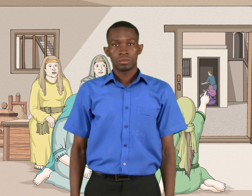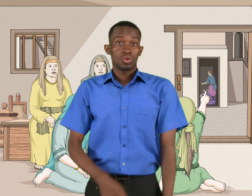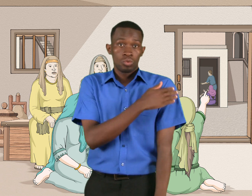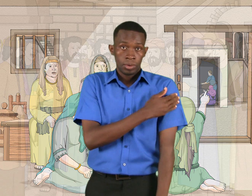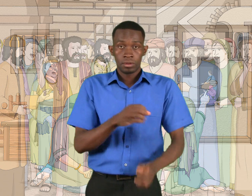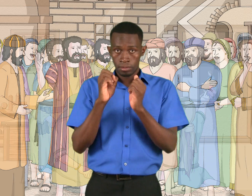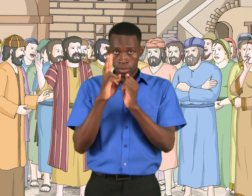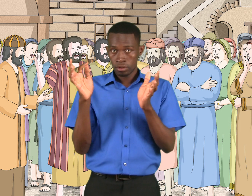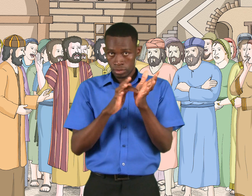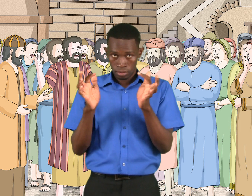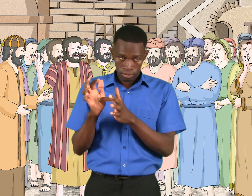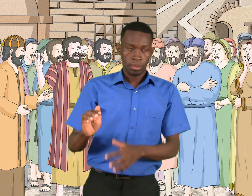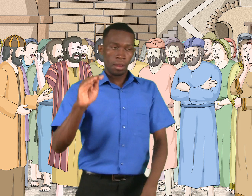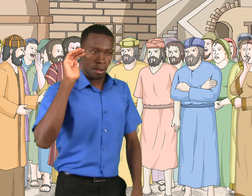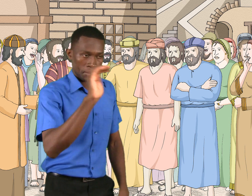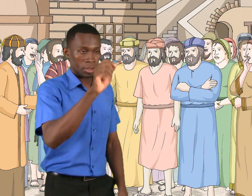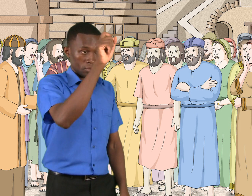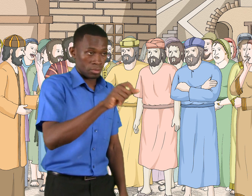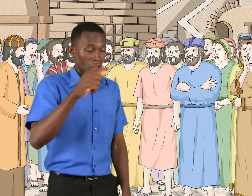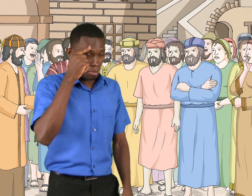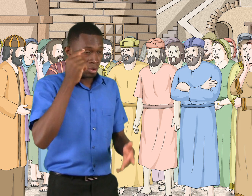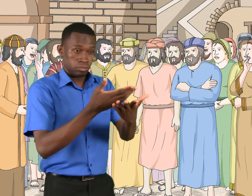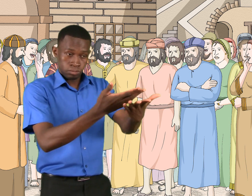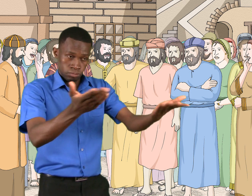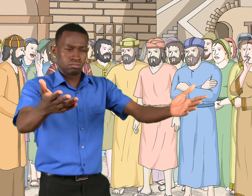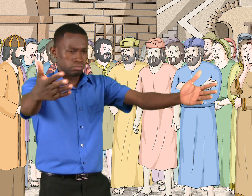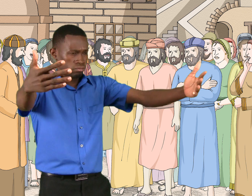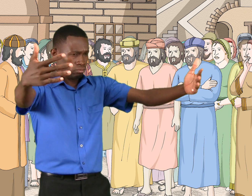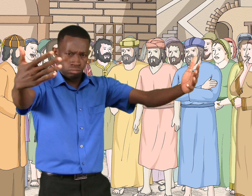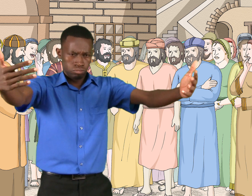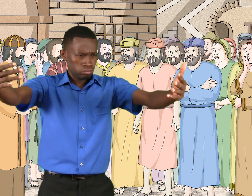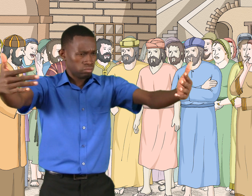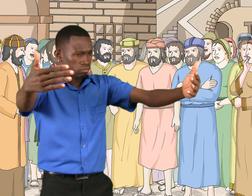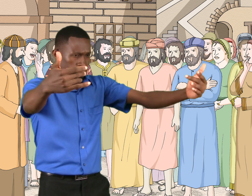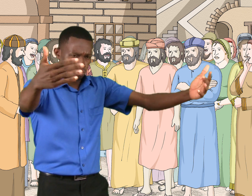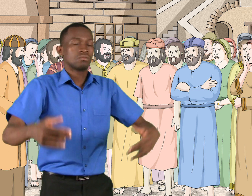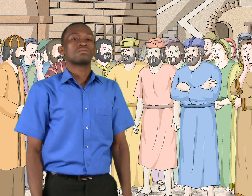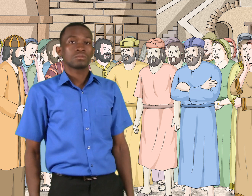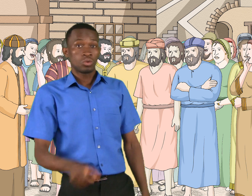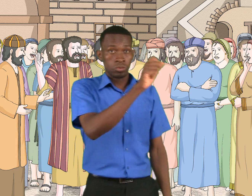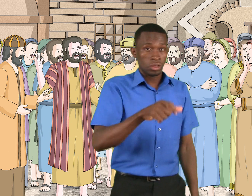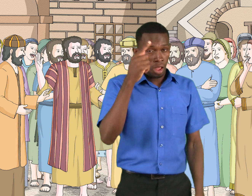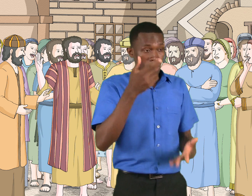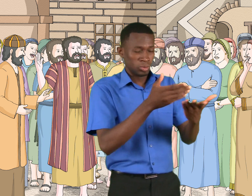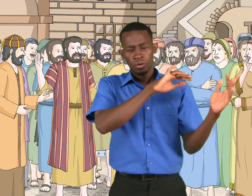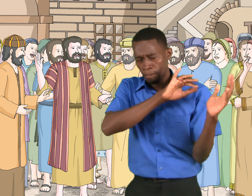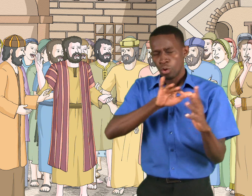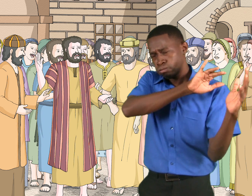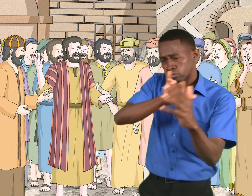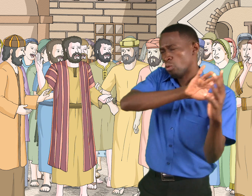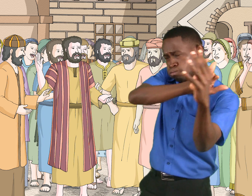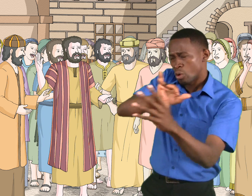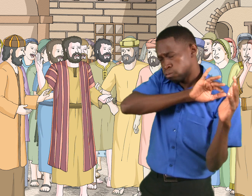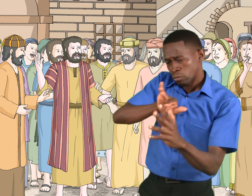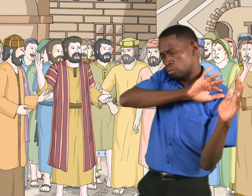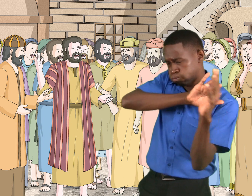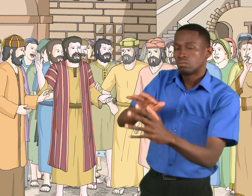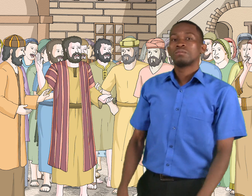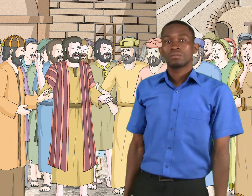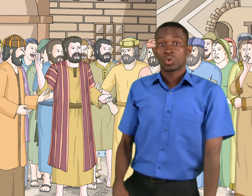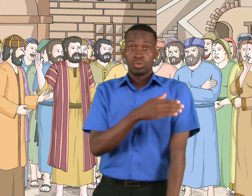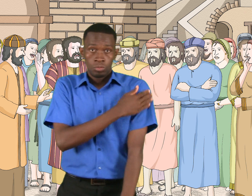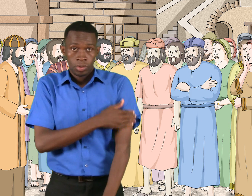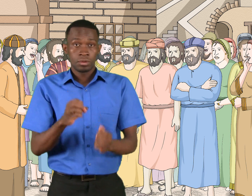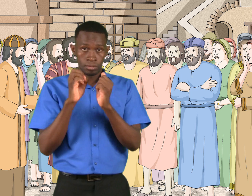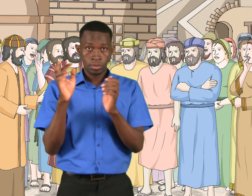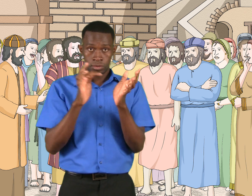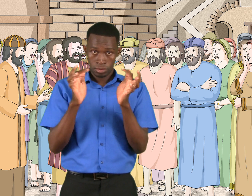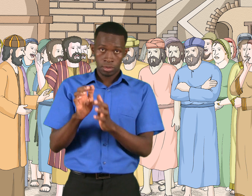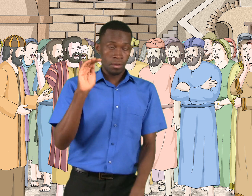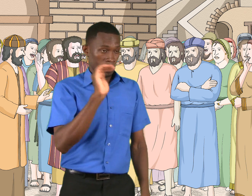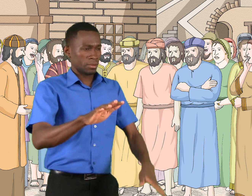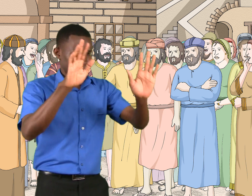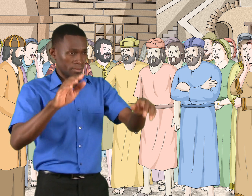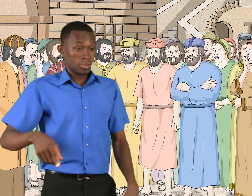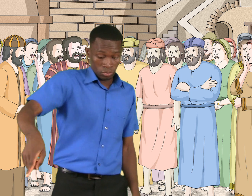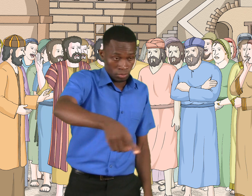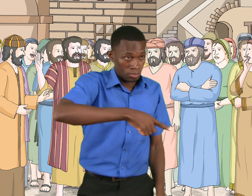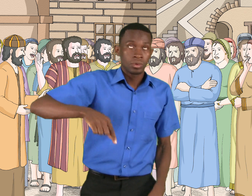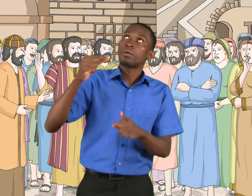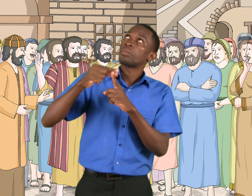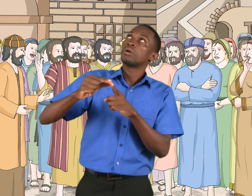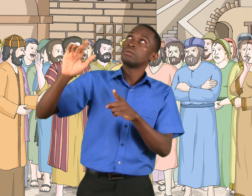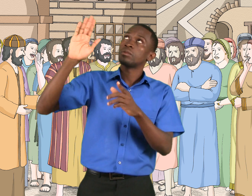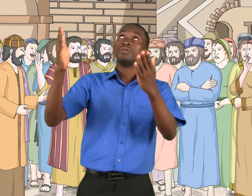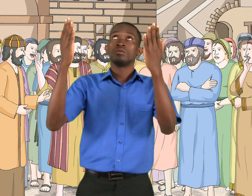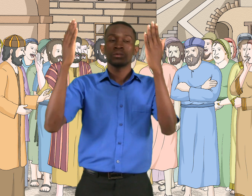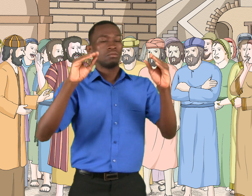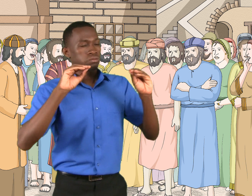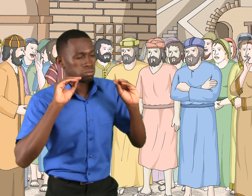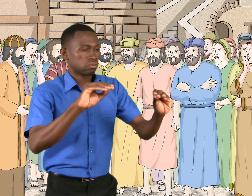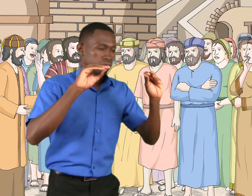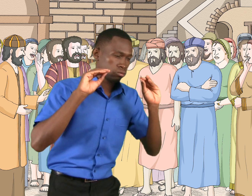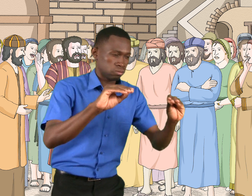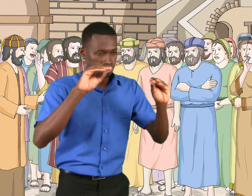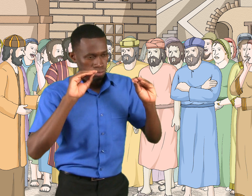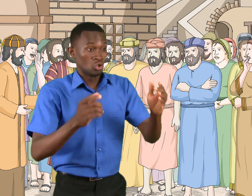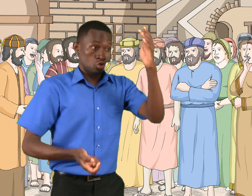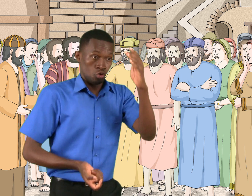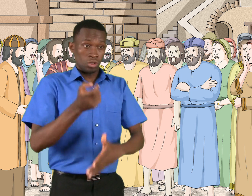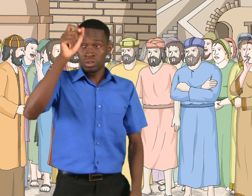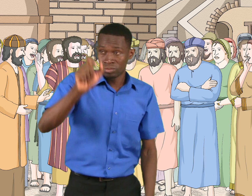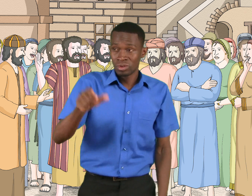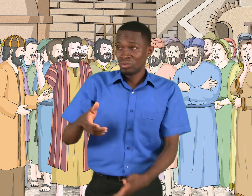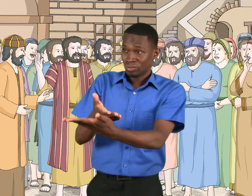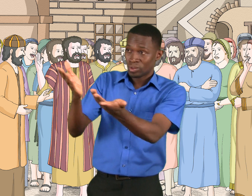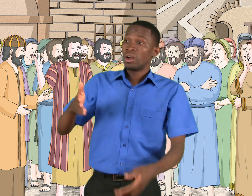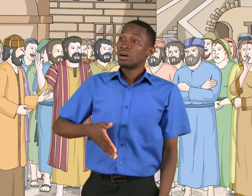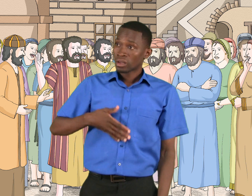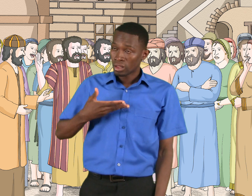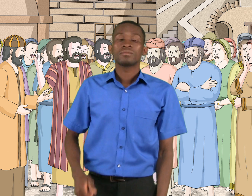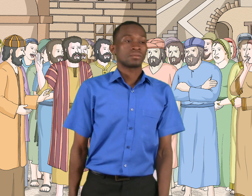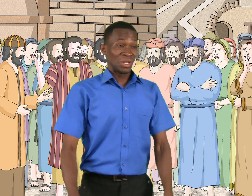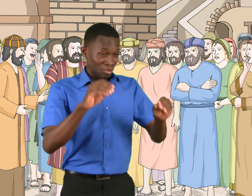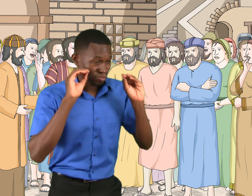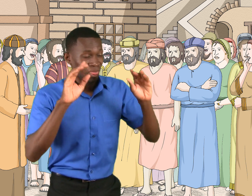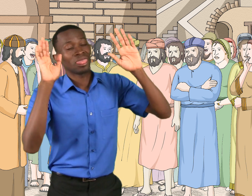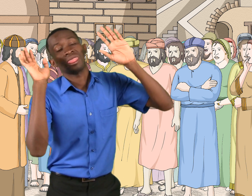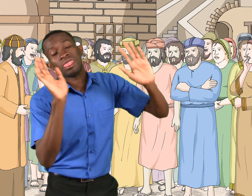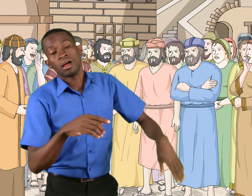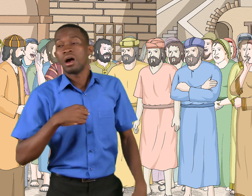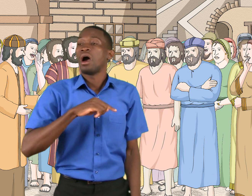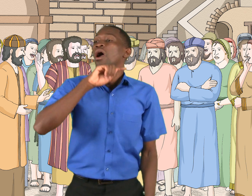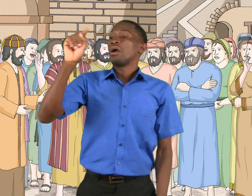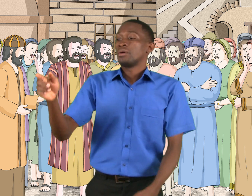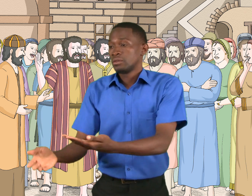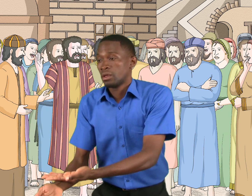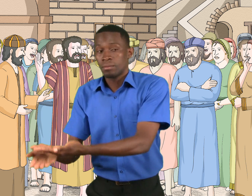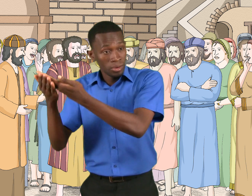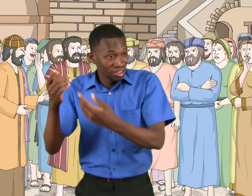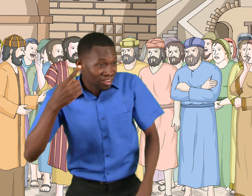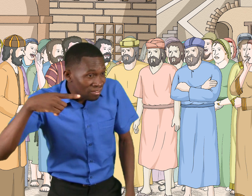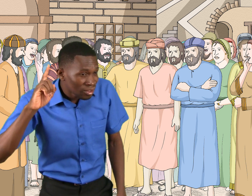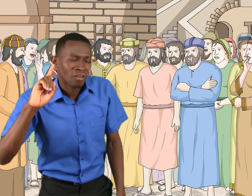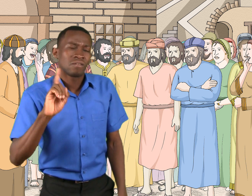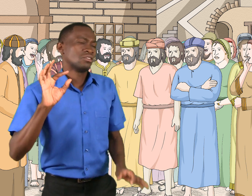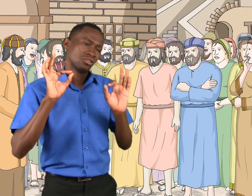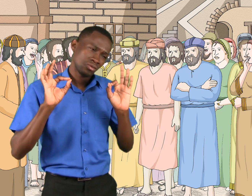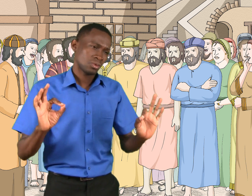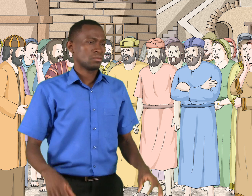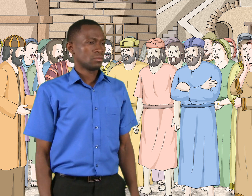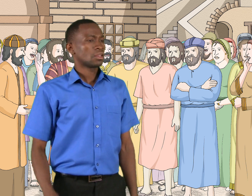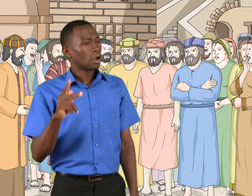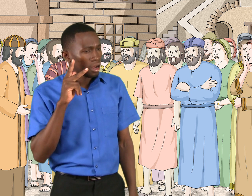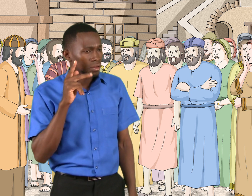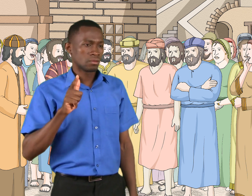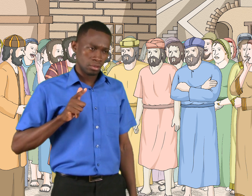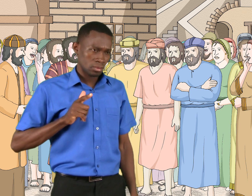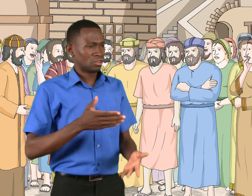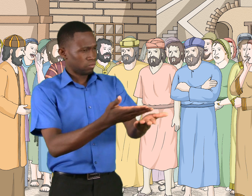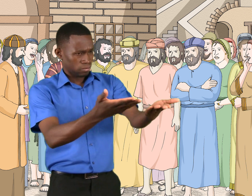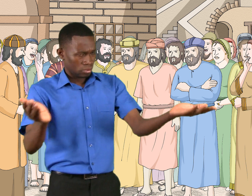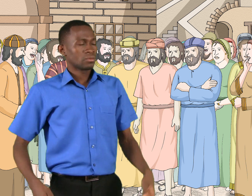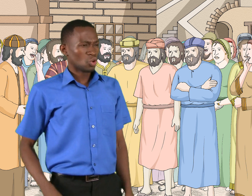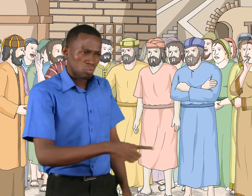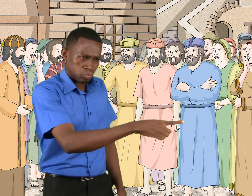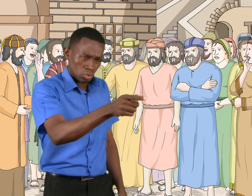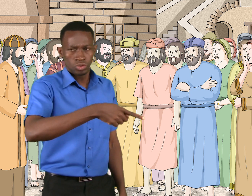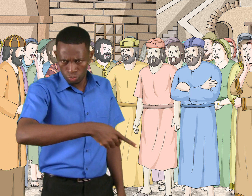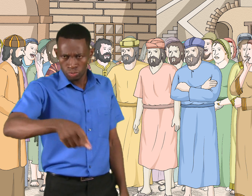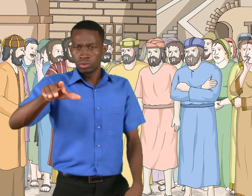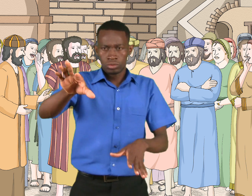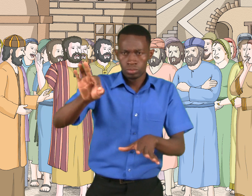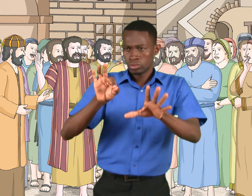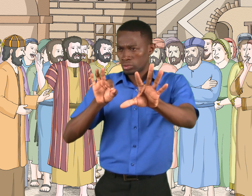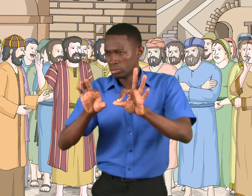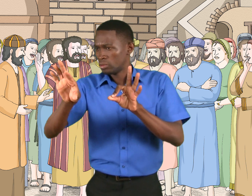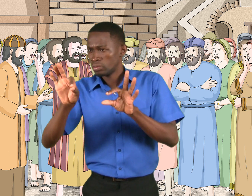So the Twelve summoned all the disciples and said, “It is unacceptable for us to neglect the word of God in order to wait on tables.